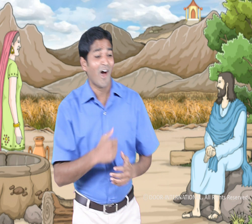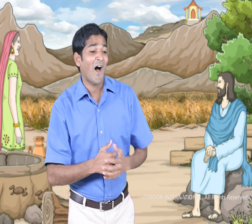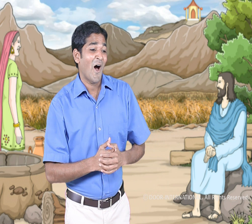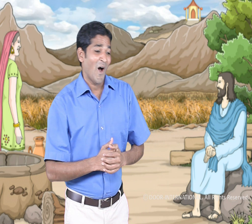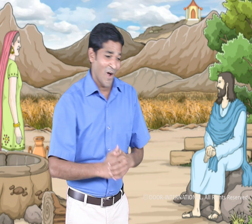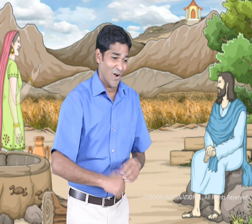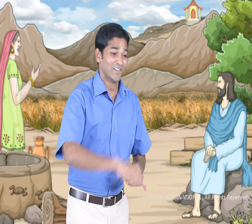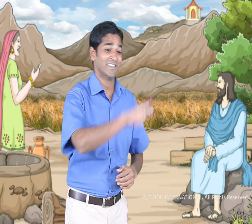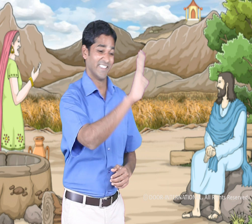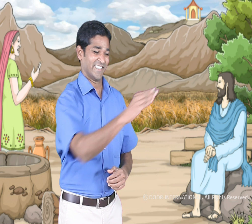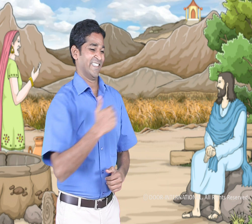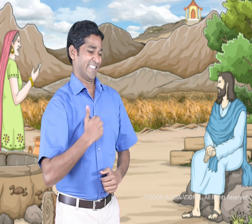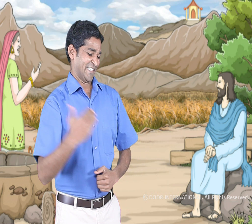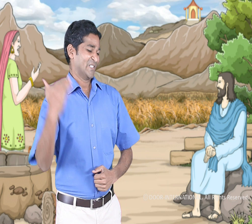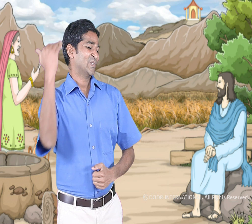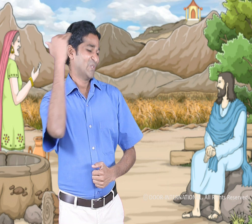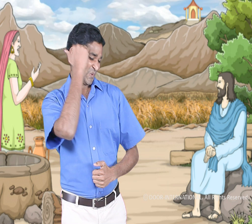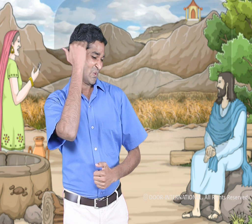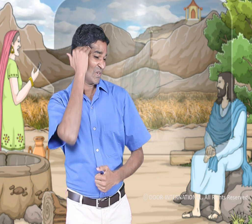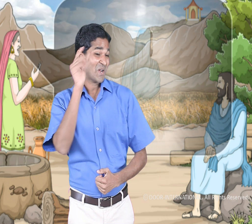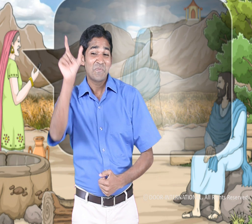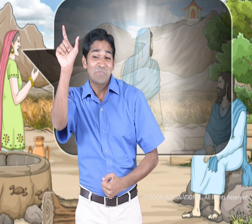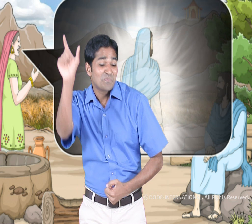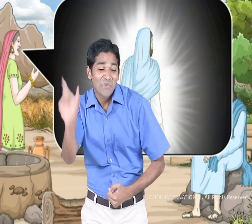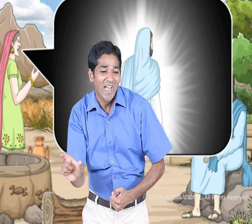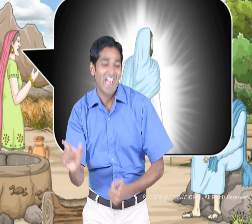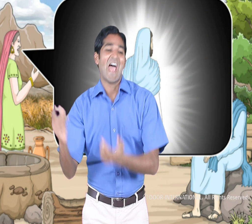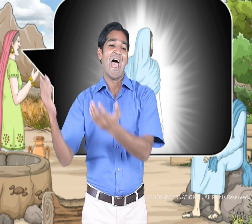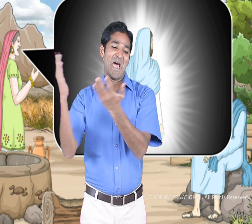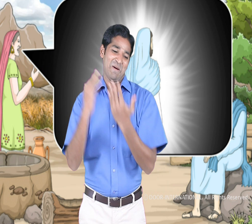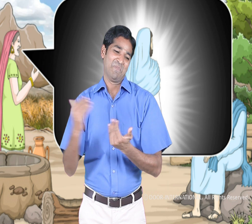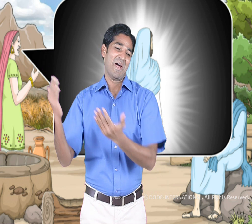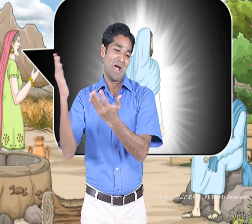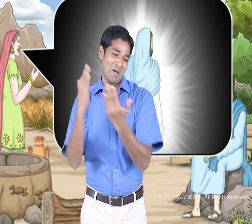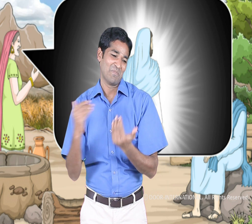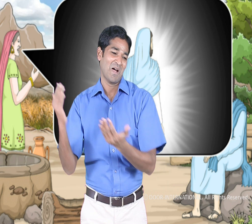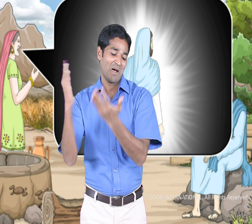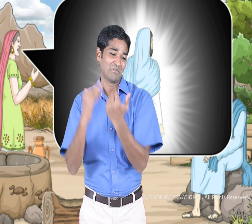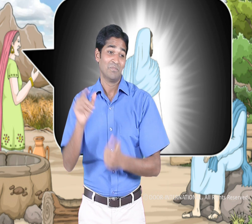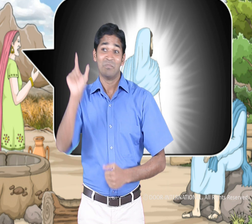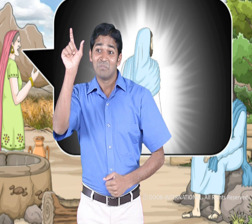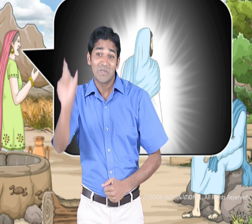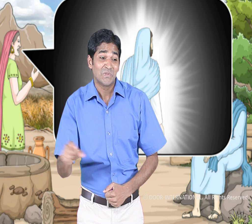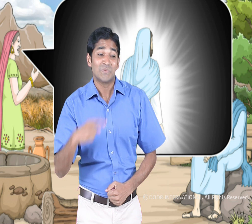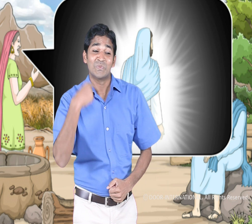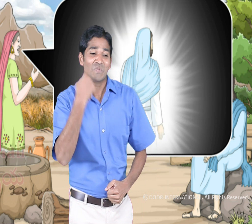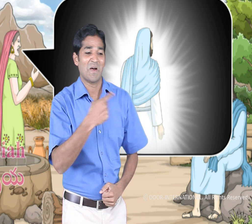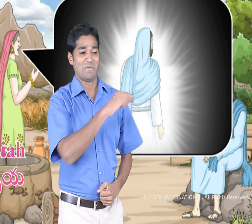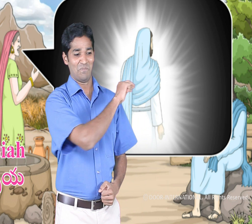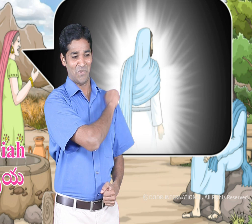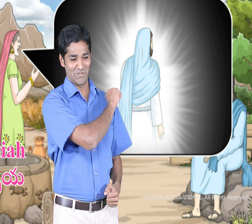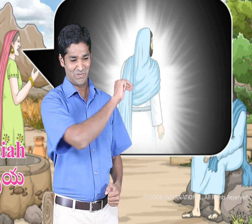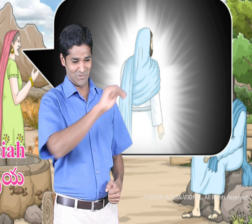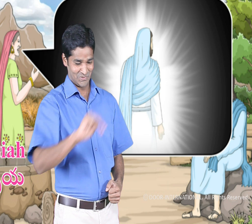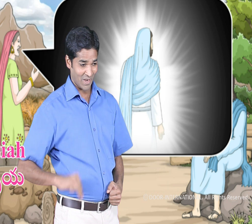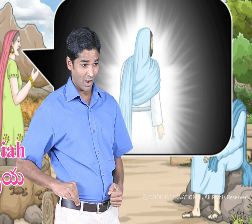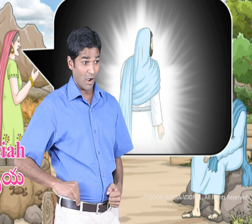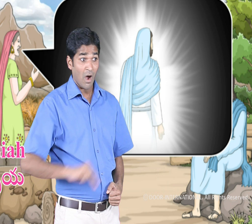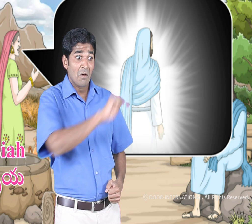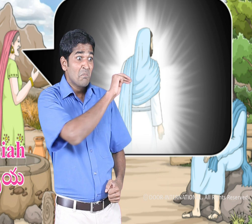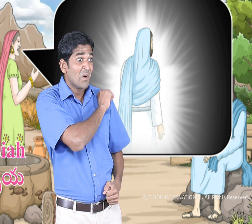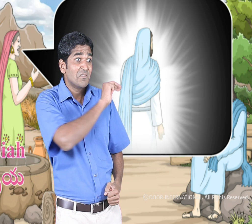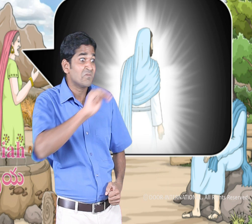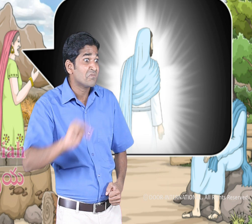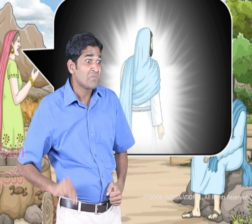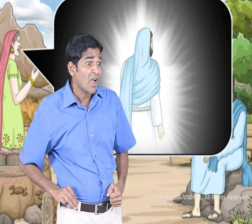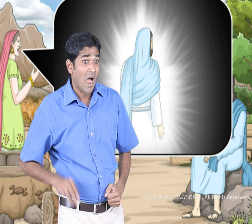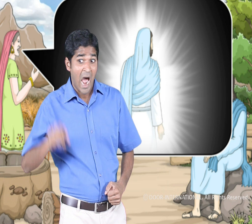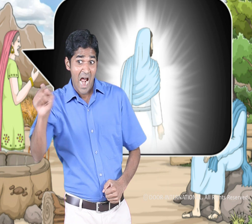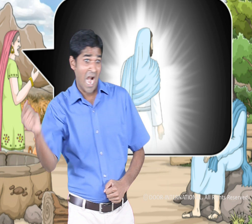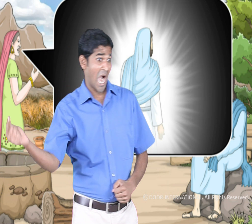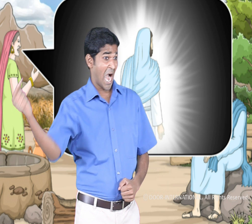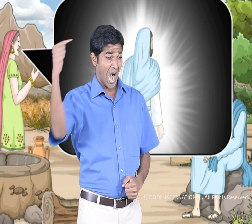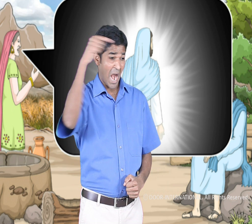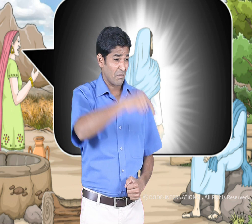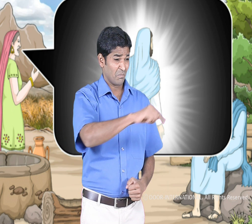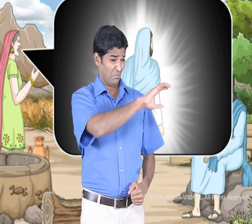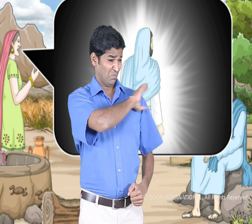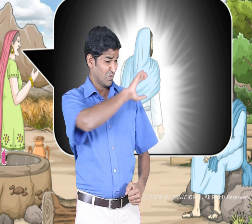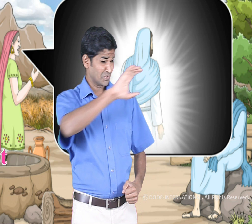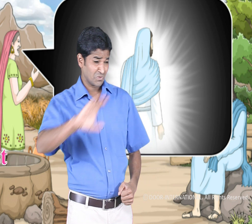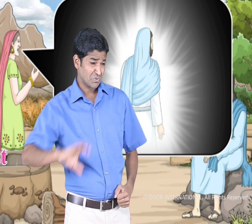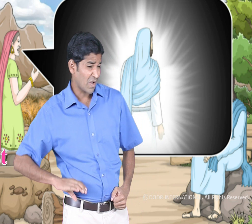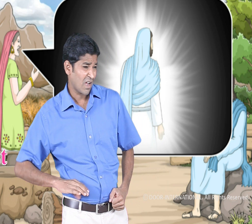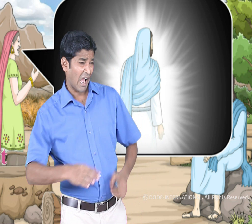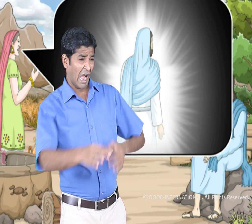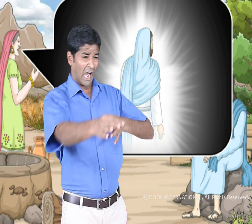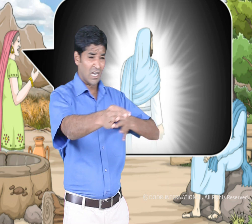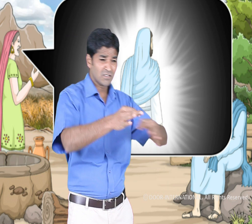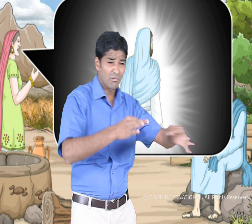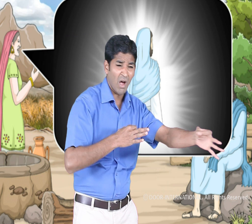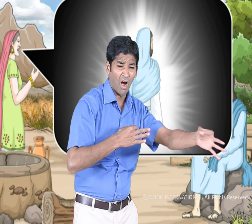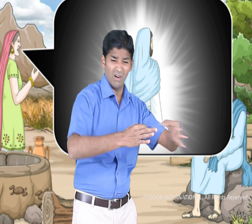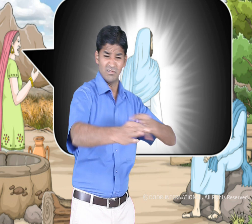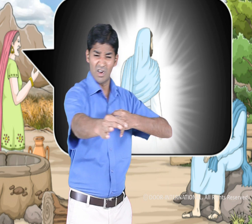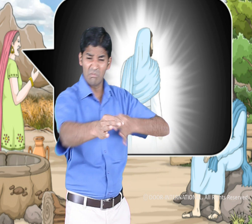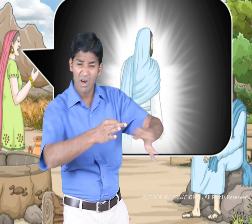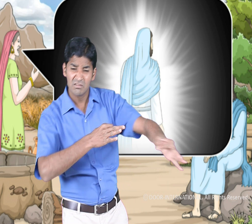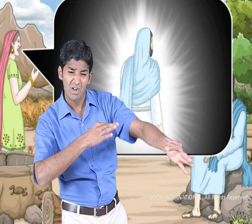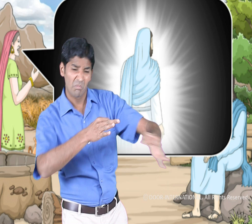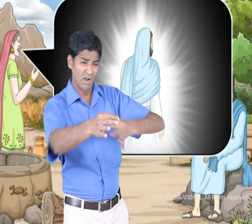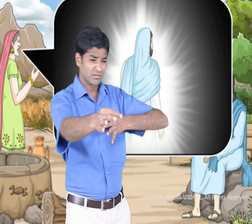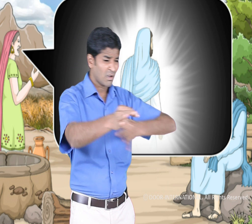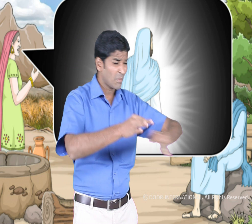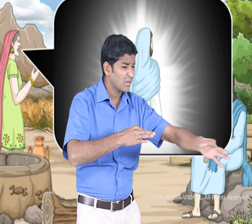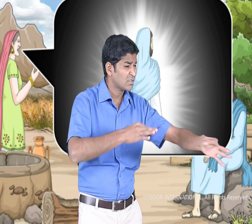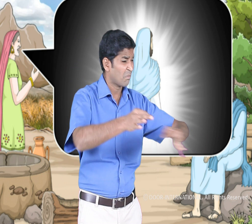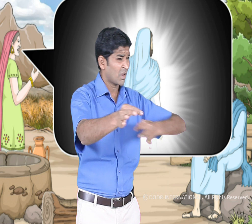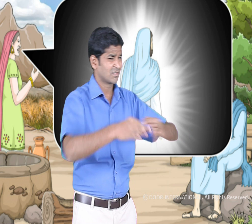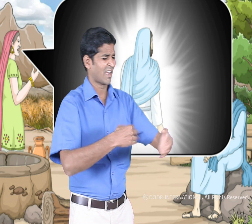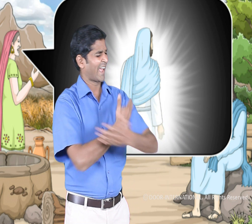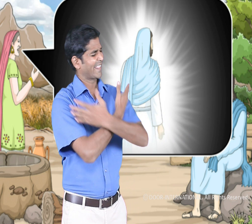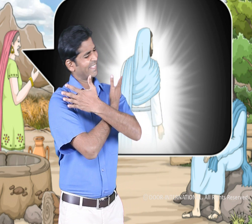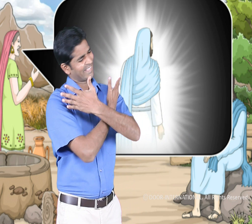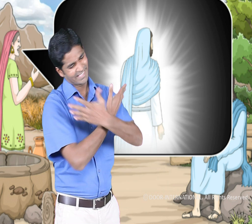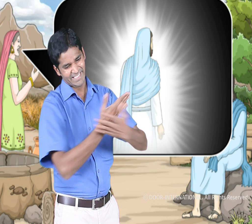The woman said, “I know that Messiah” (called Christ) “is coming.